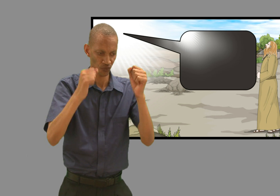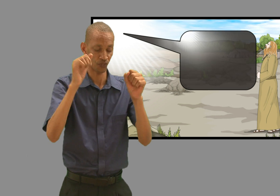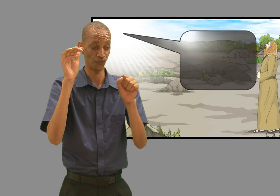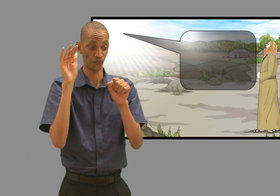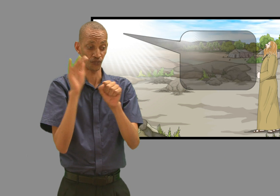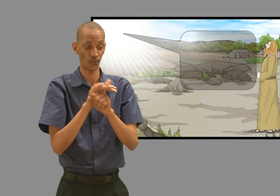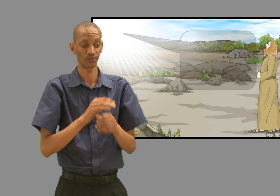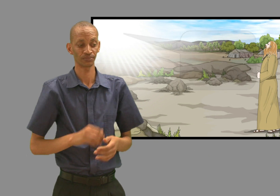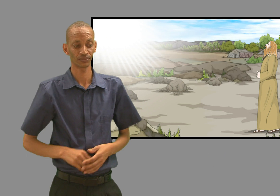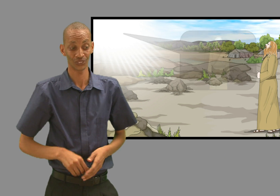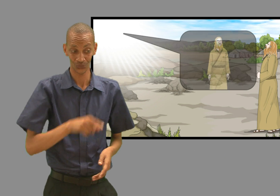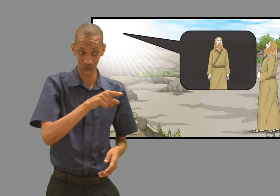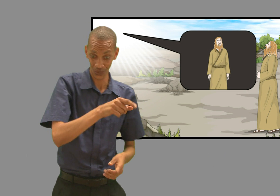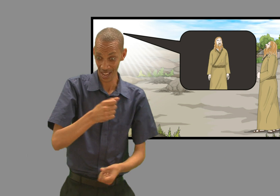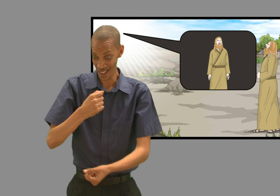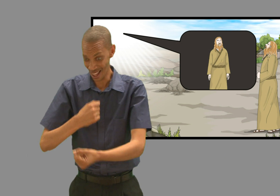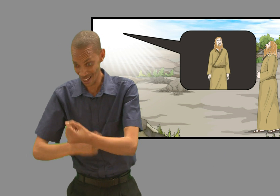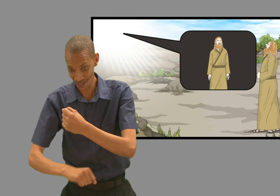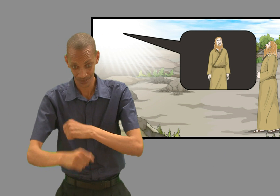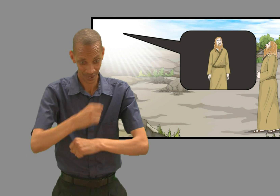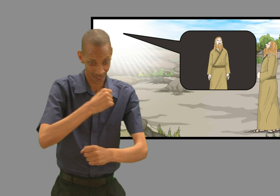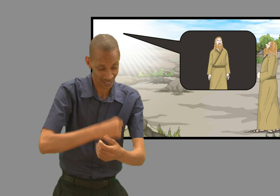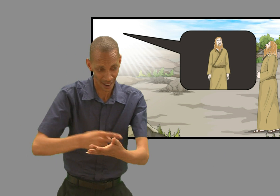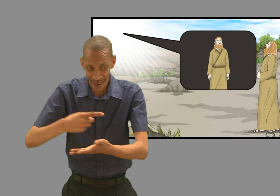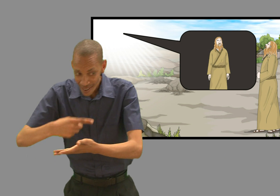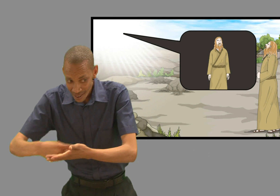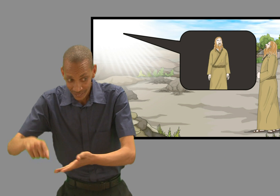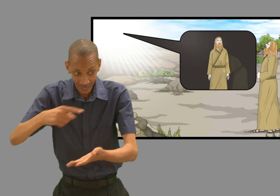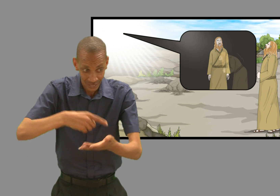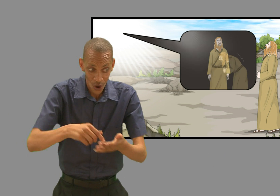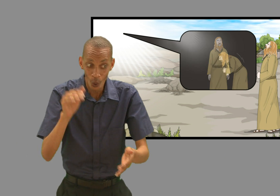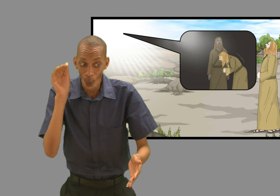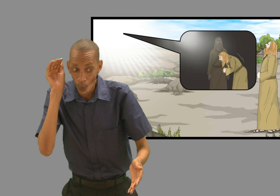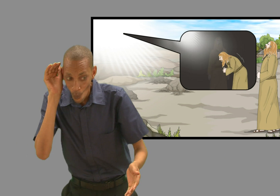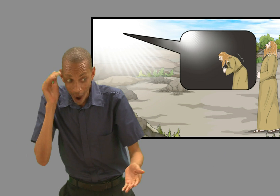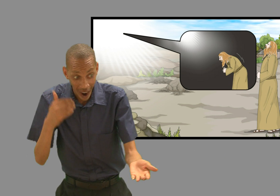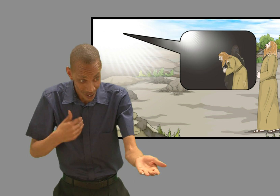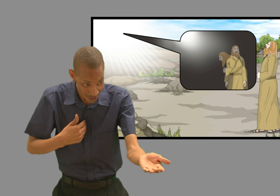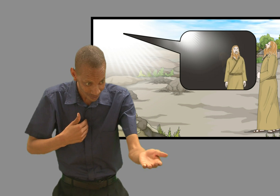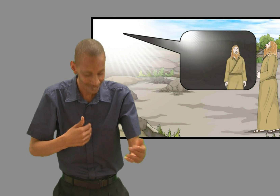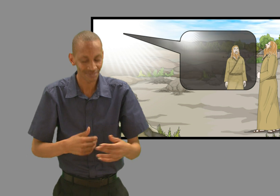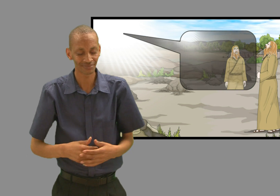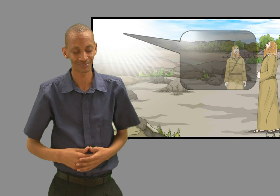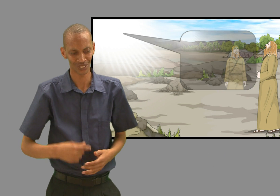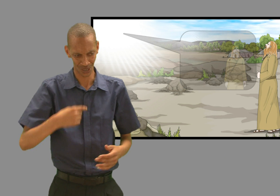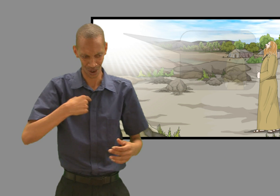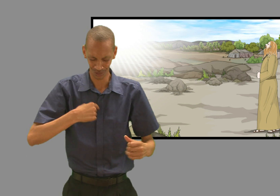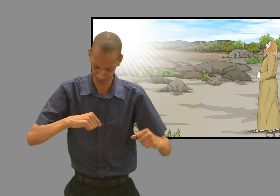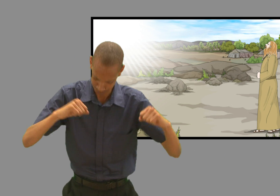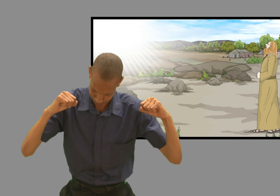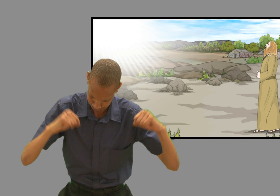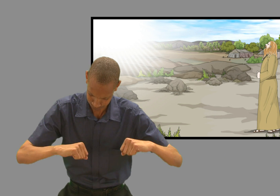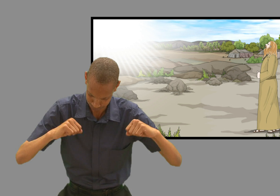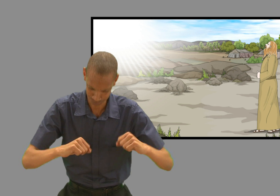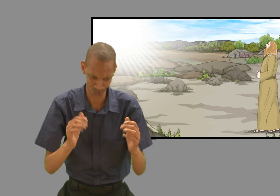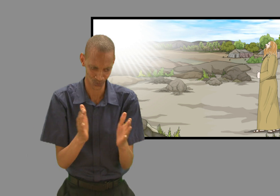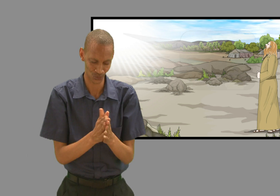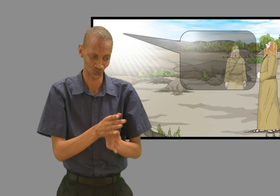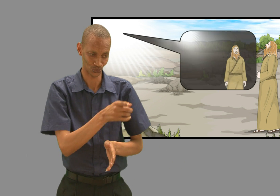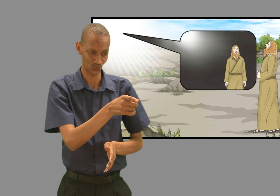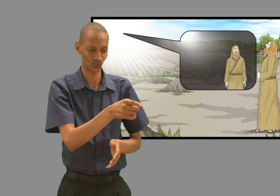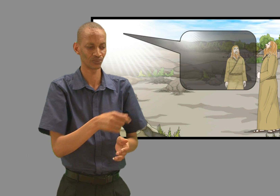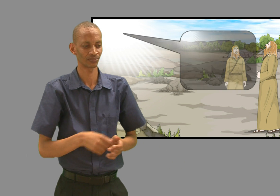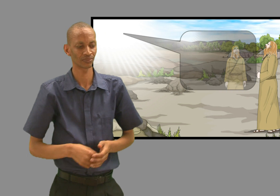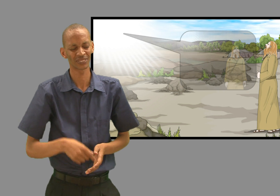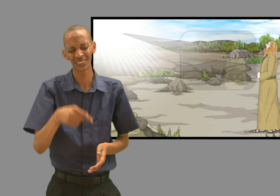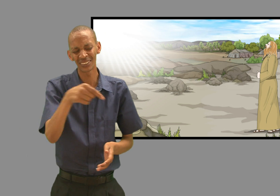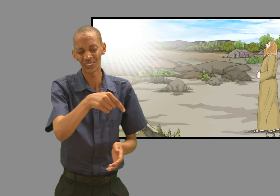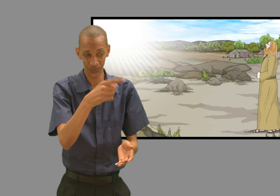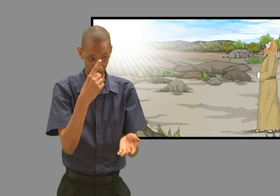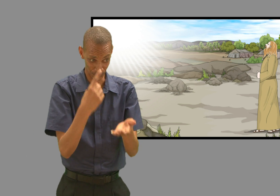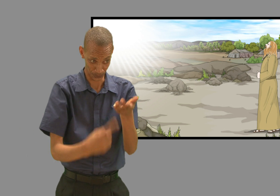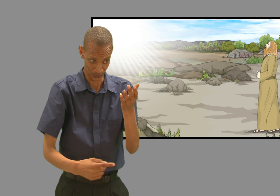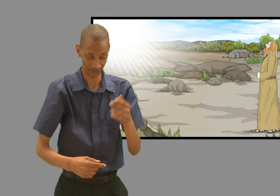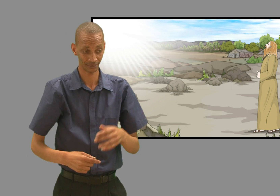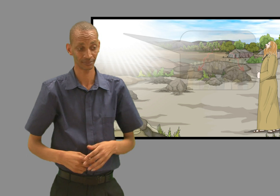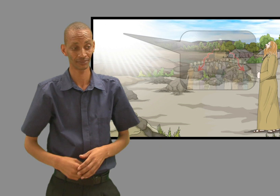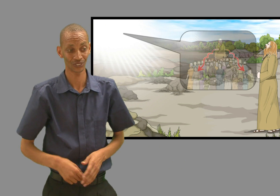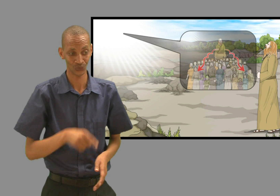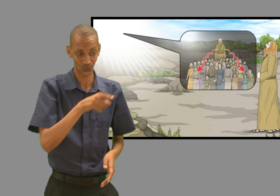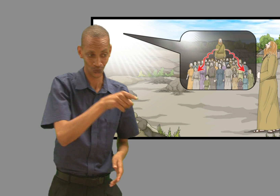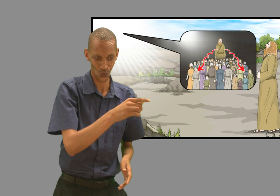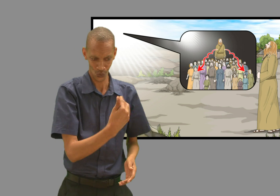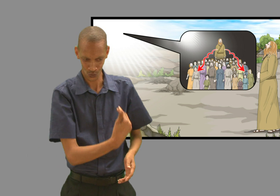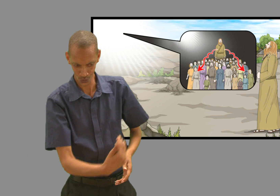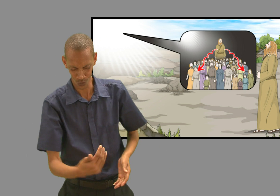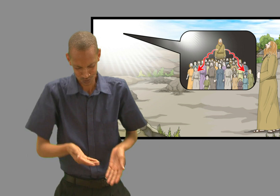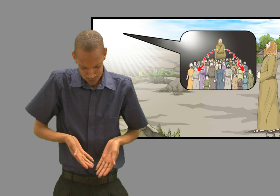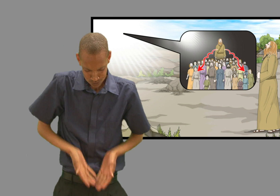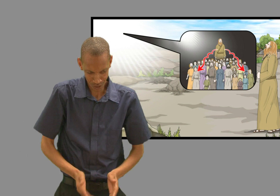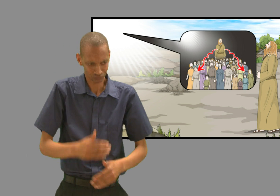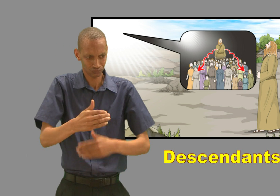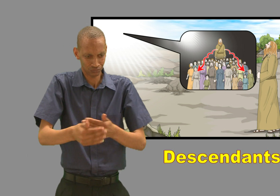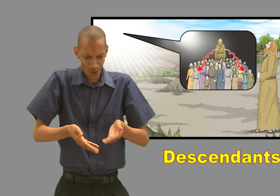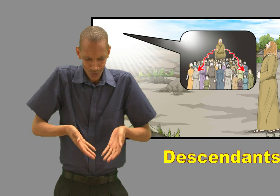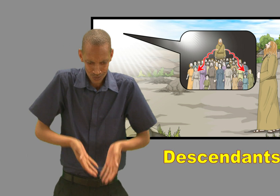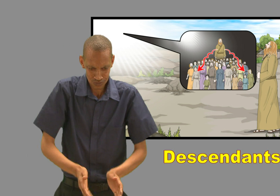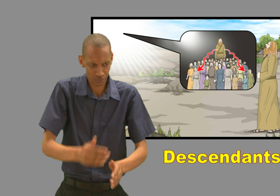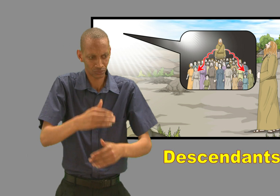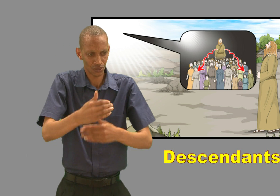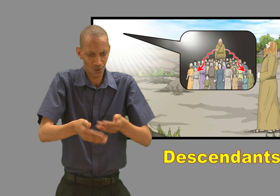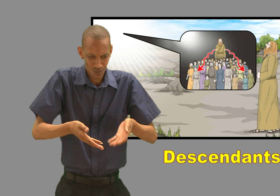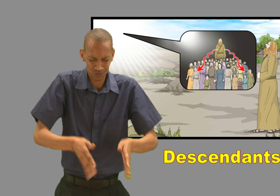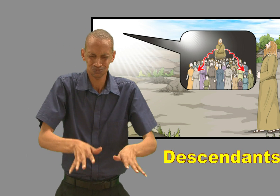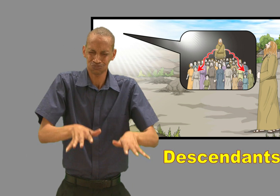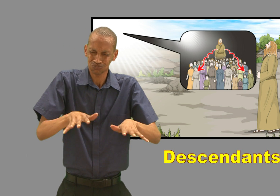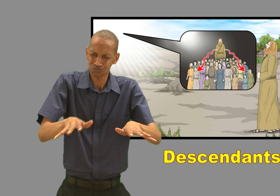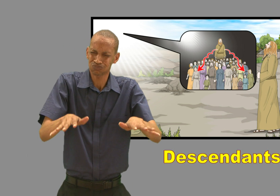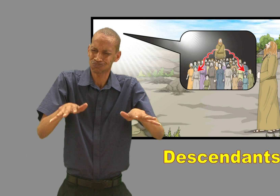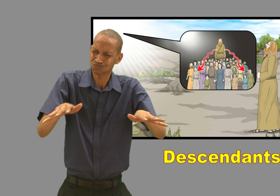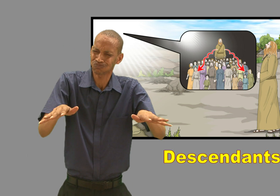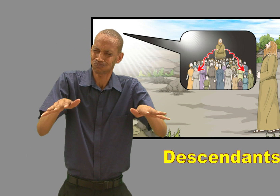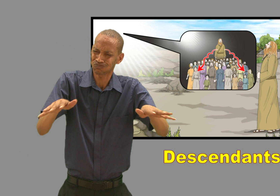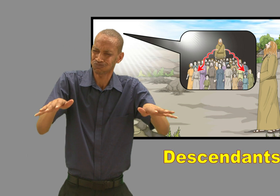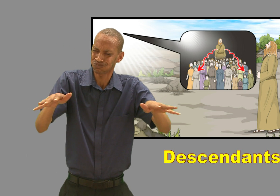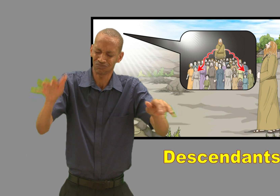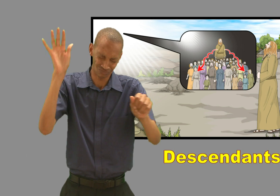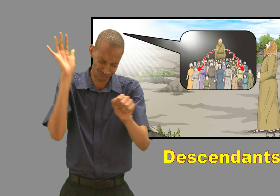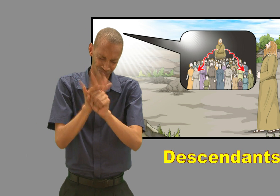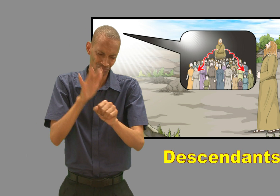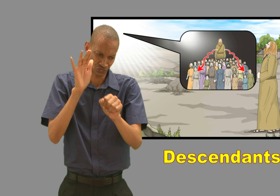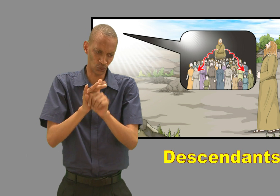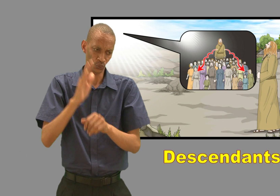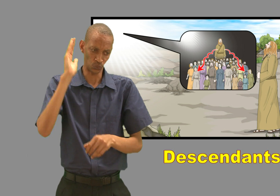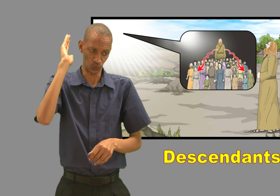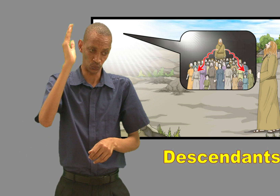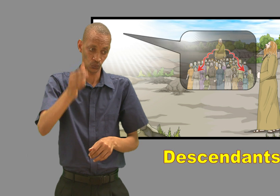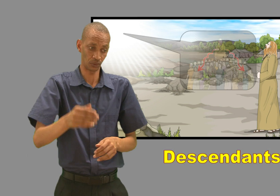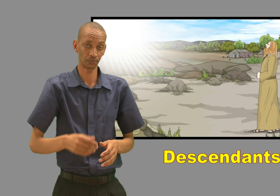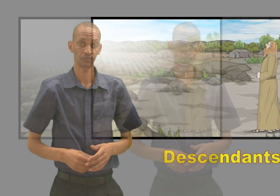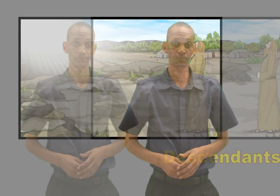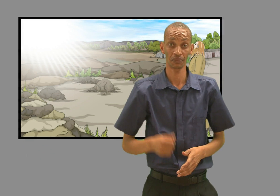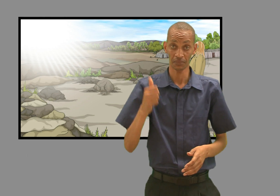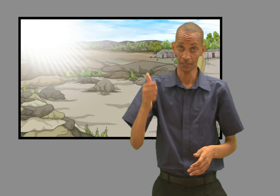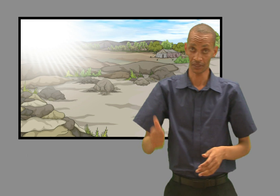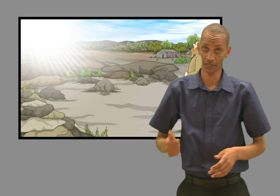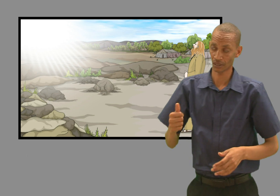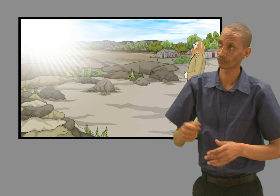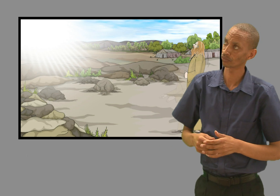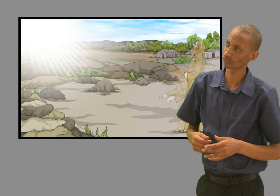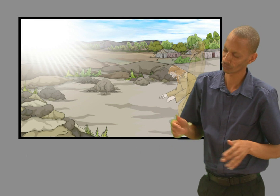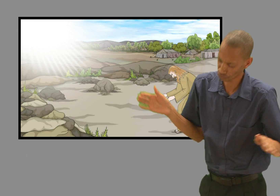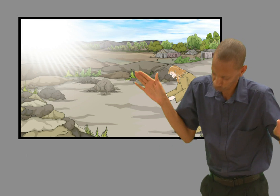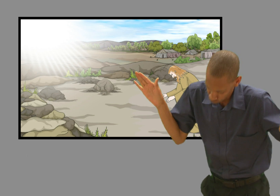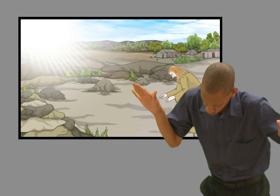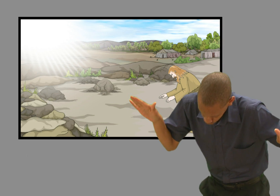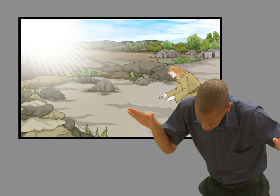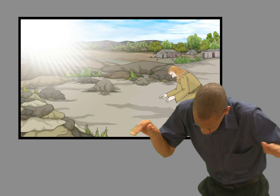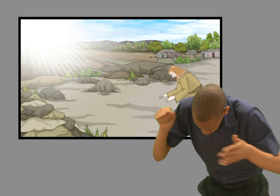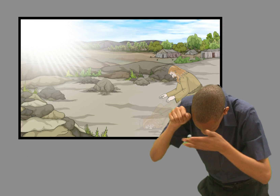Walk before Me and be blameless. I will establish My covenant between Me and you, and I will multiply you exceedingly.”